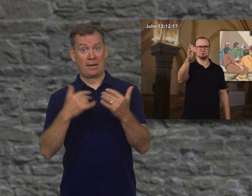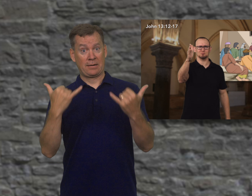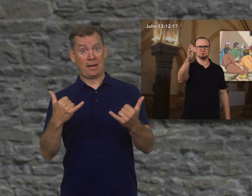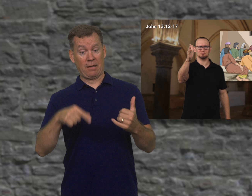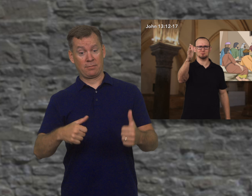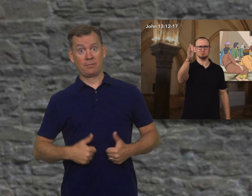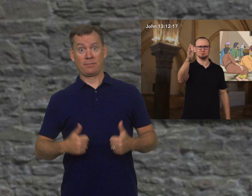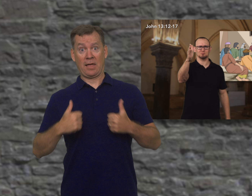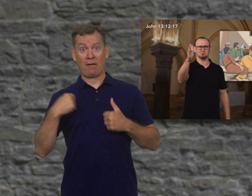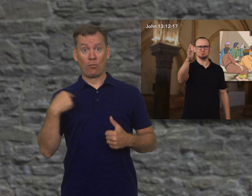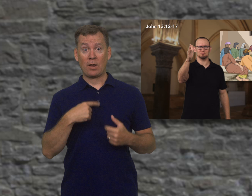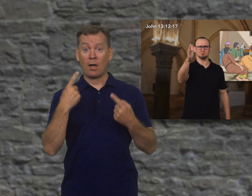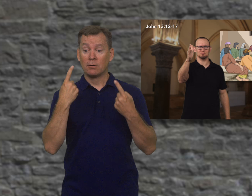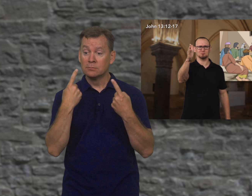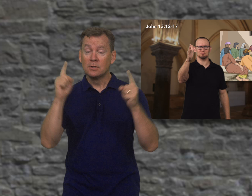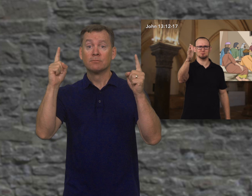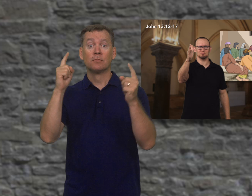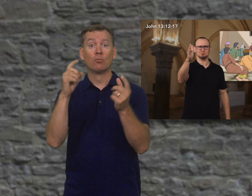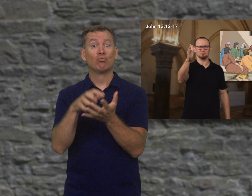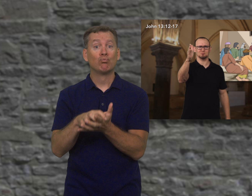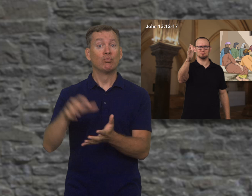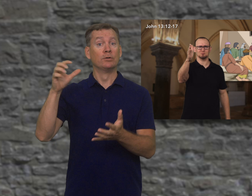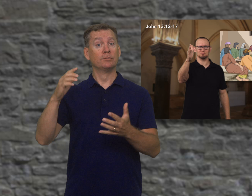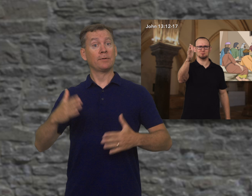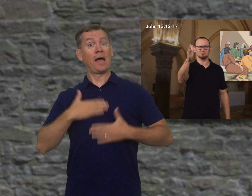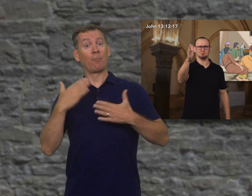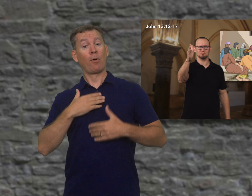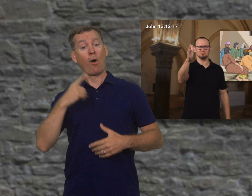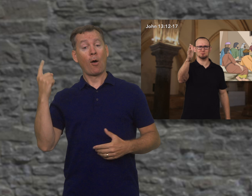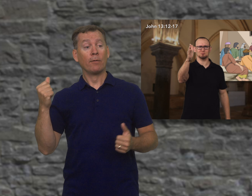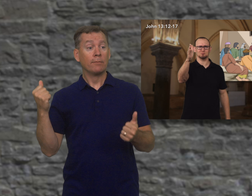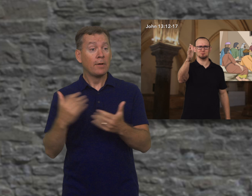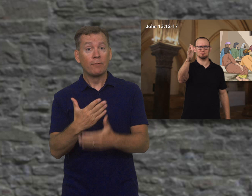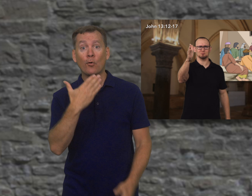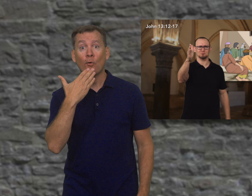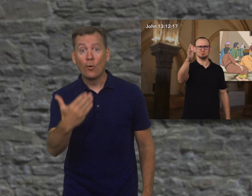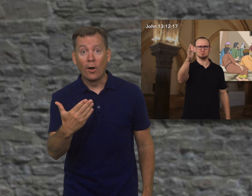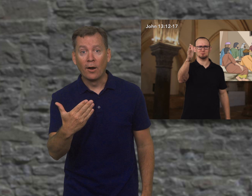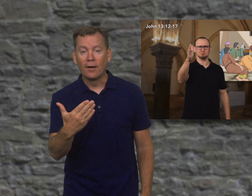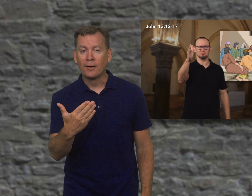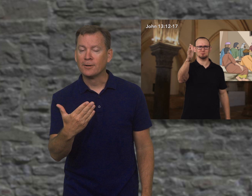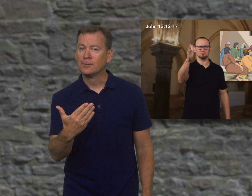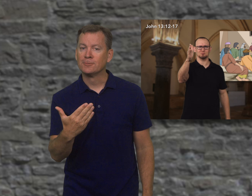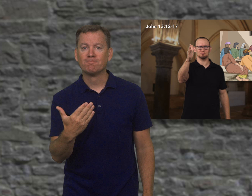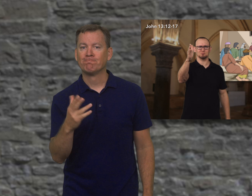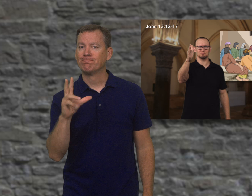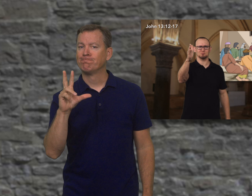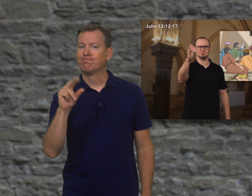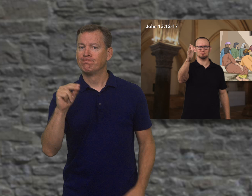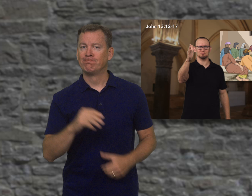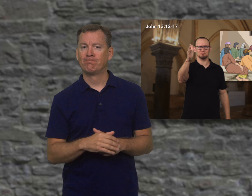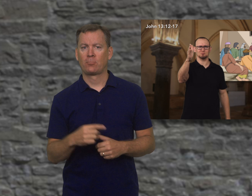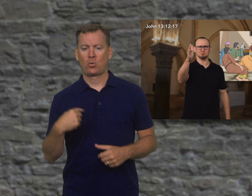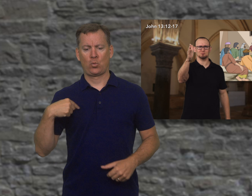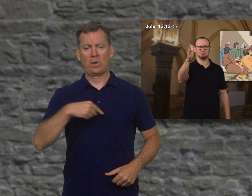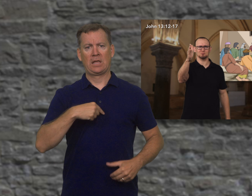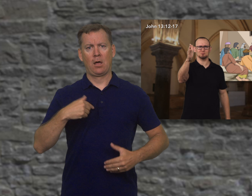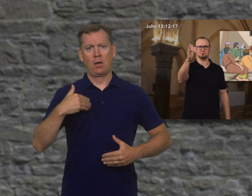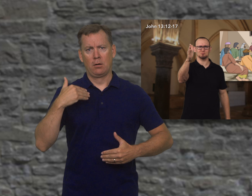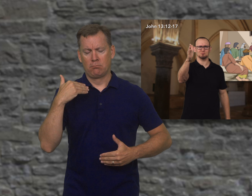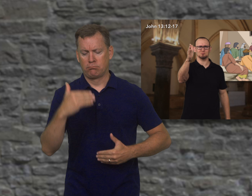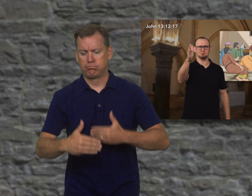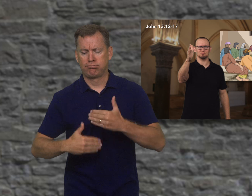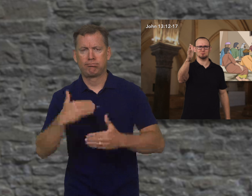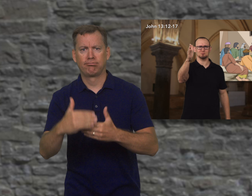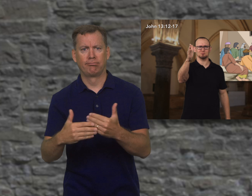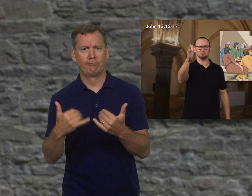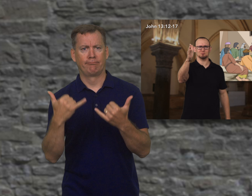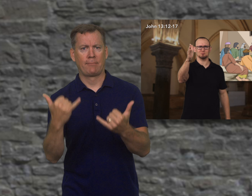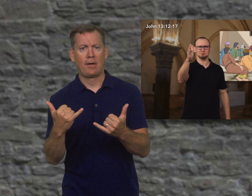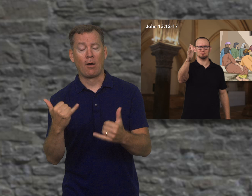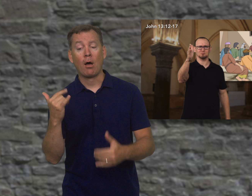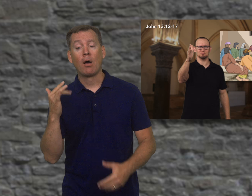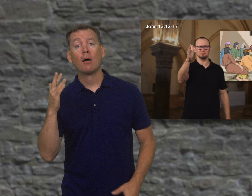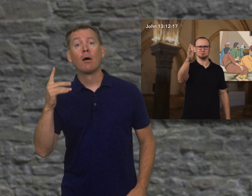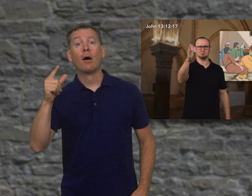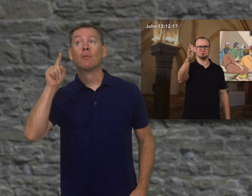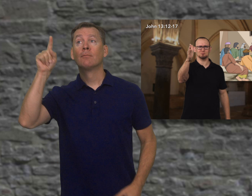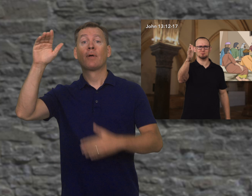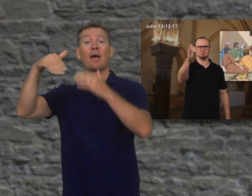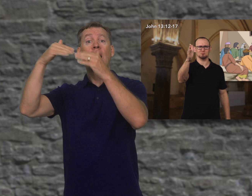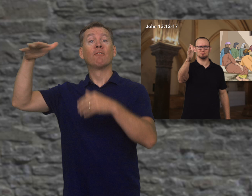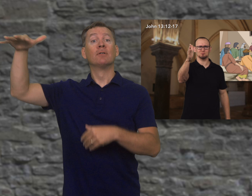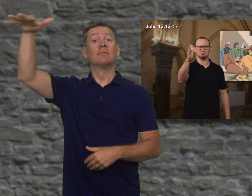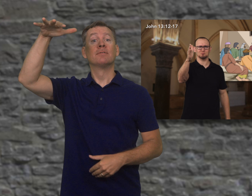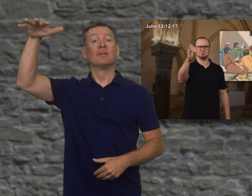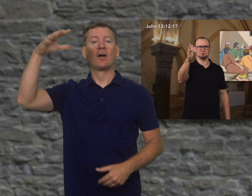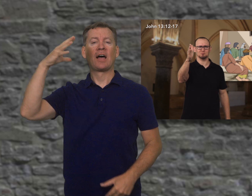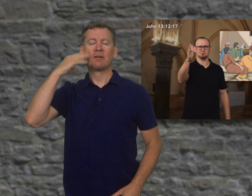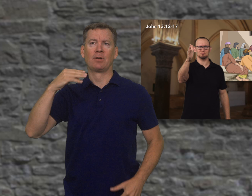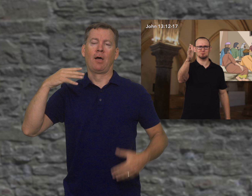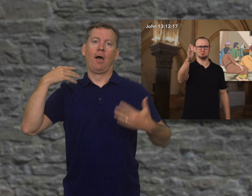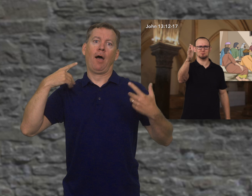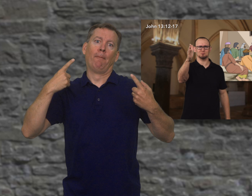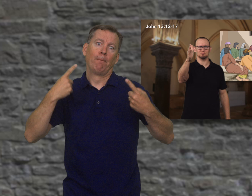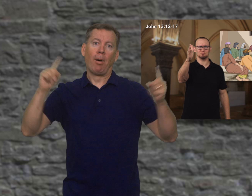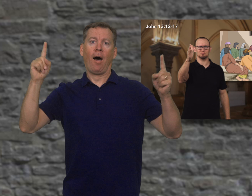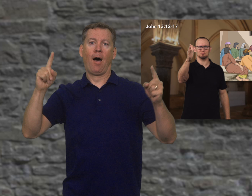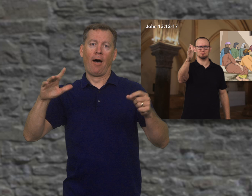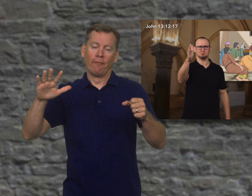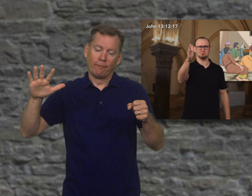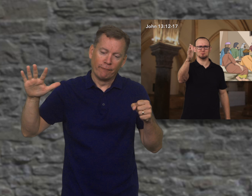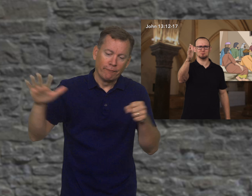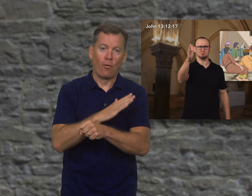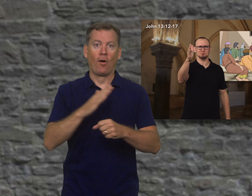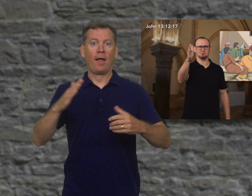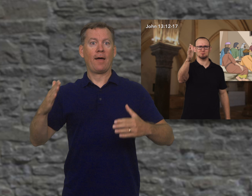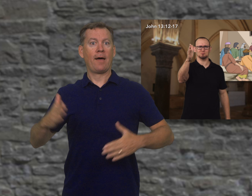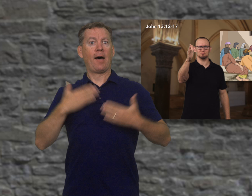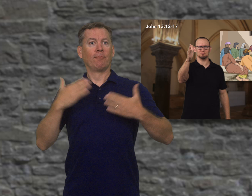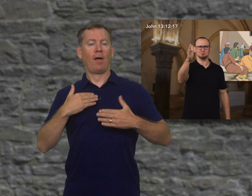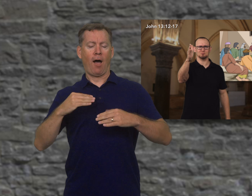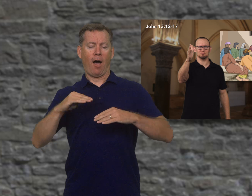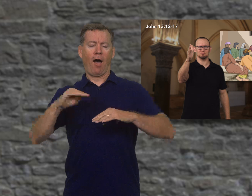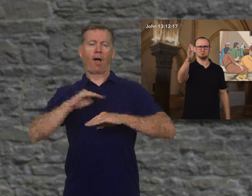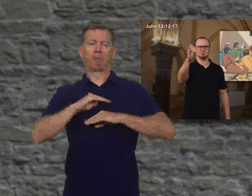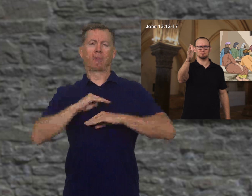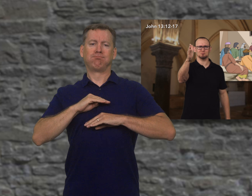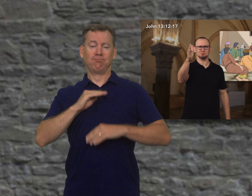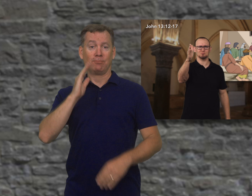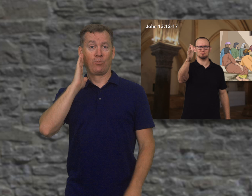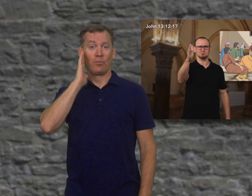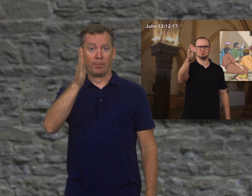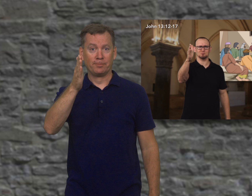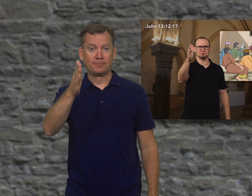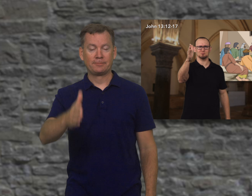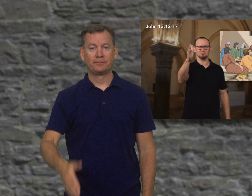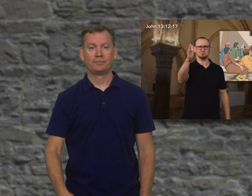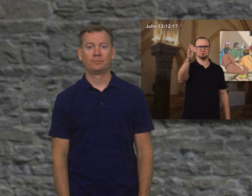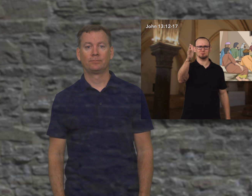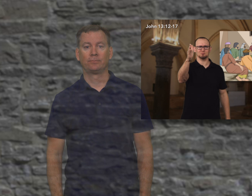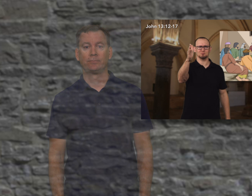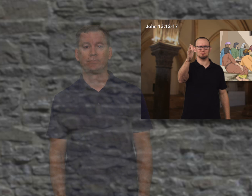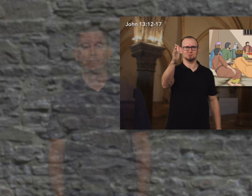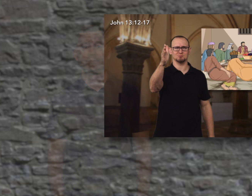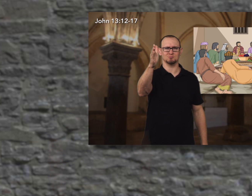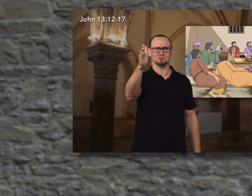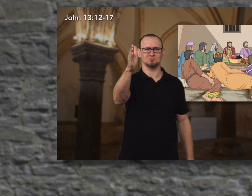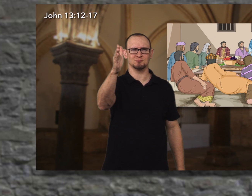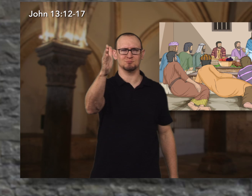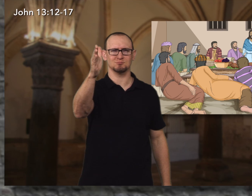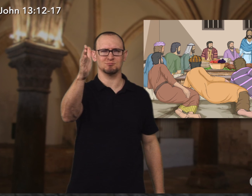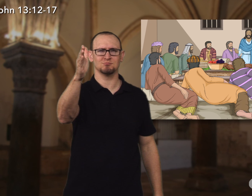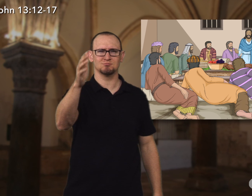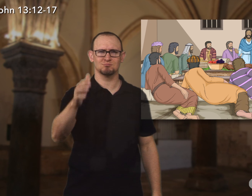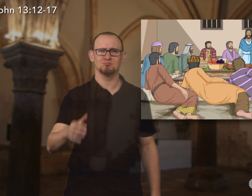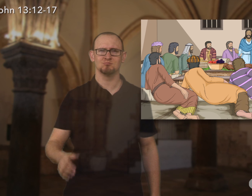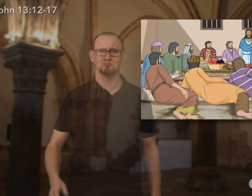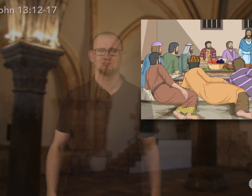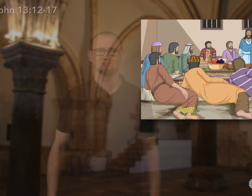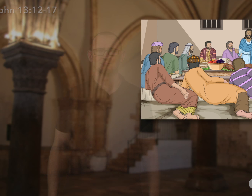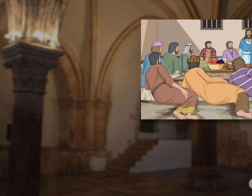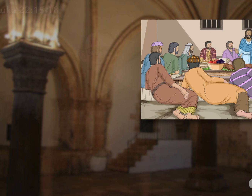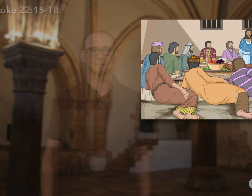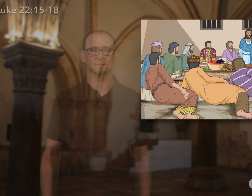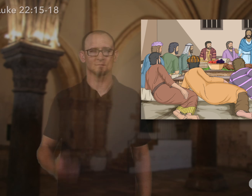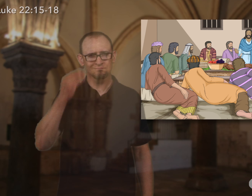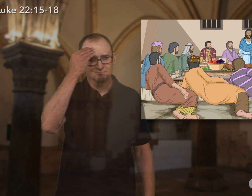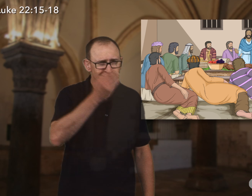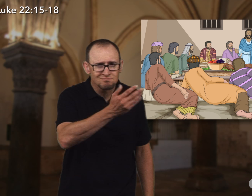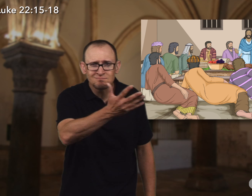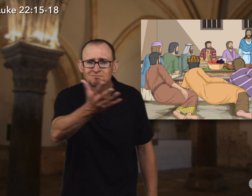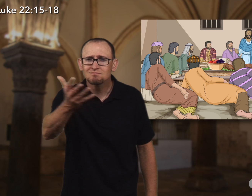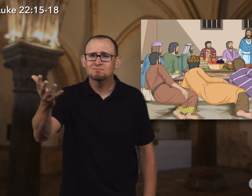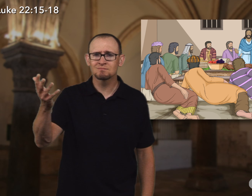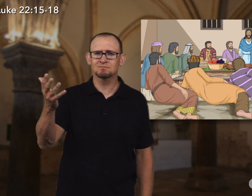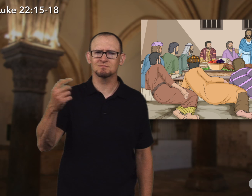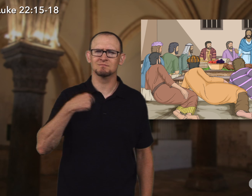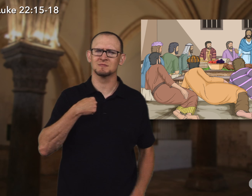If you know these things, you will be blessed if you do them.